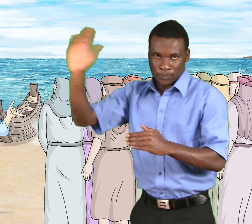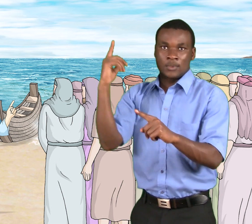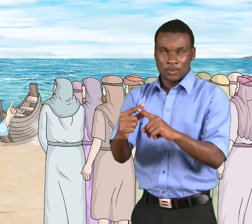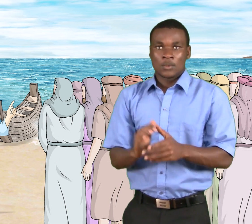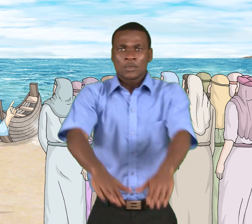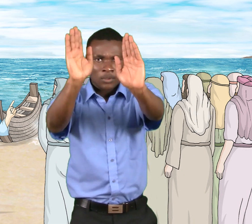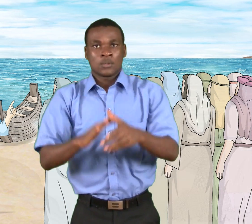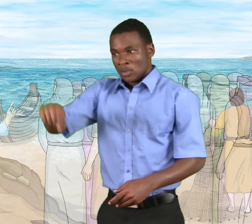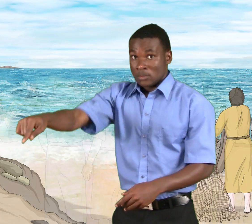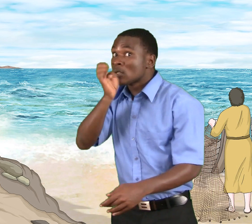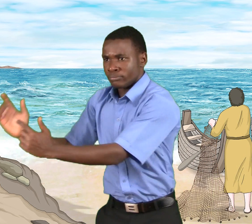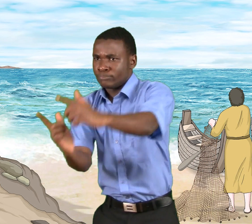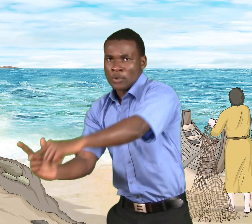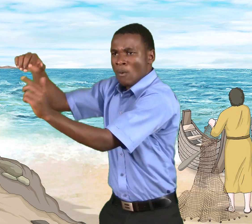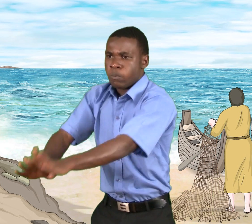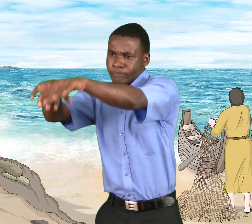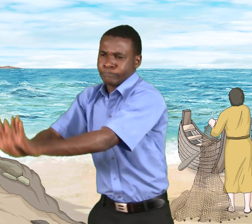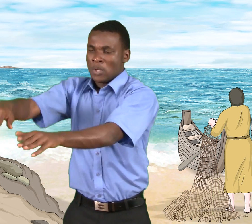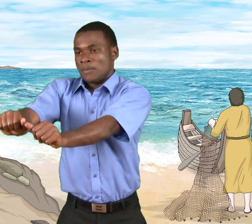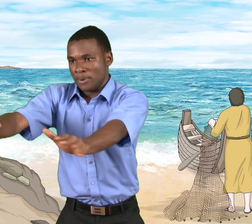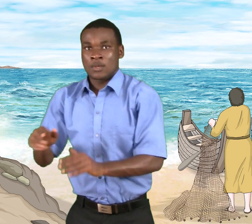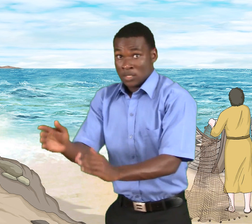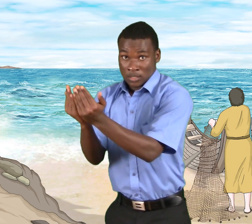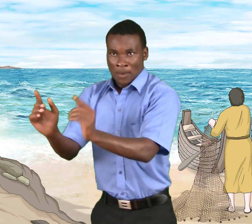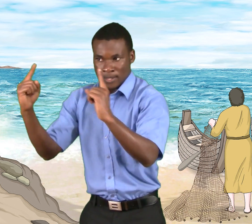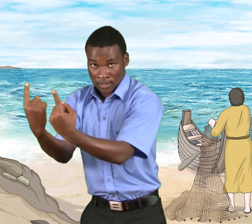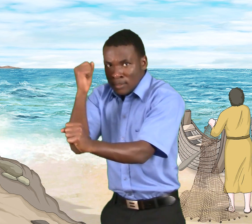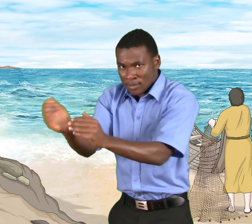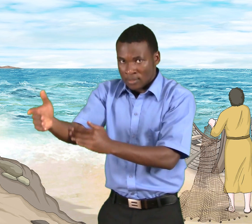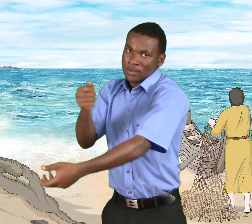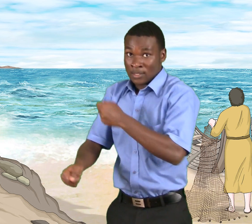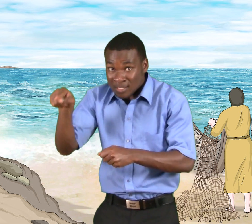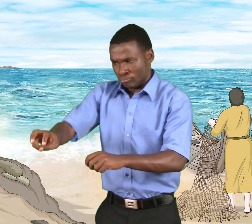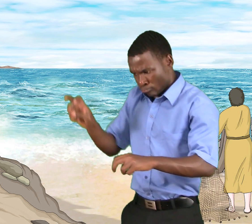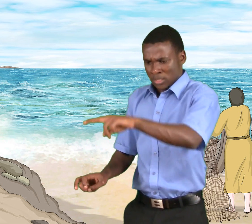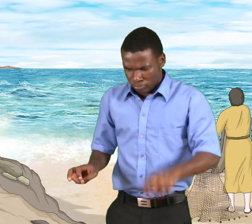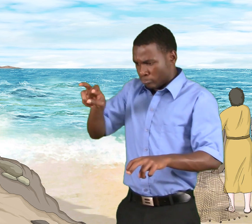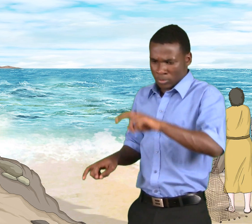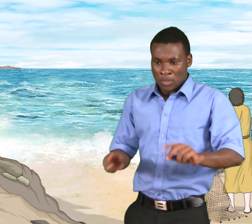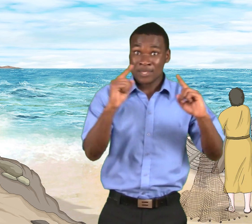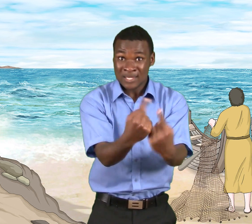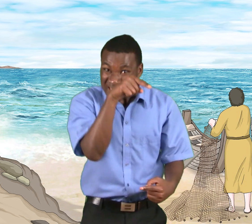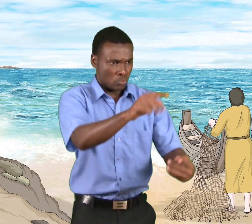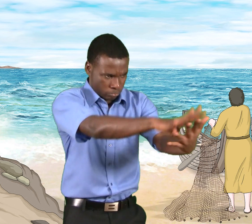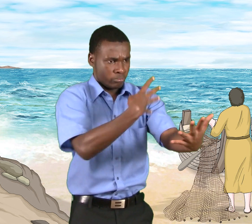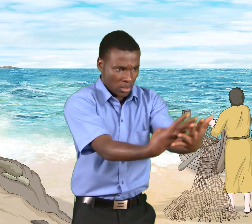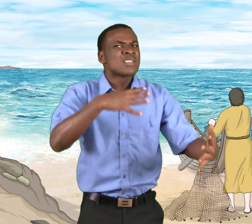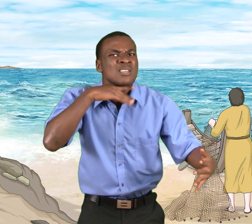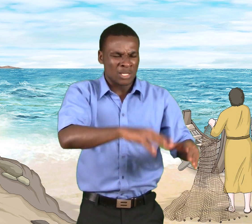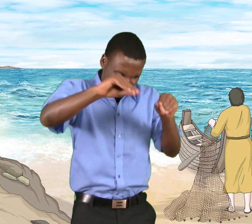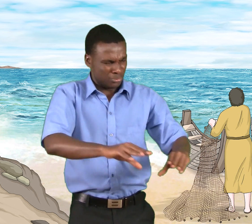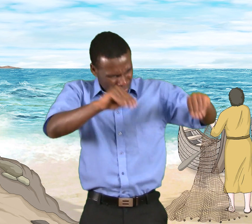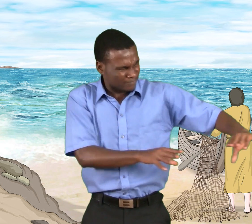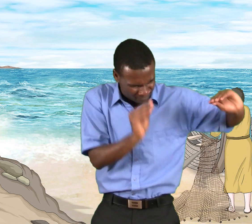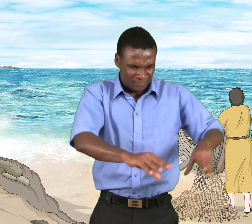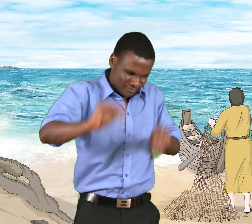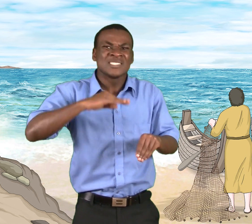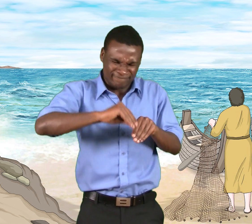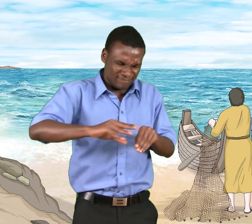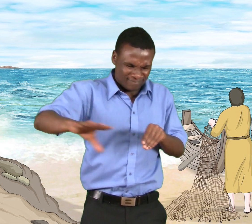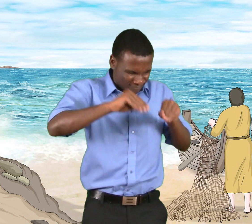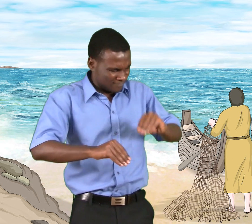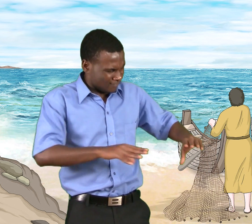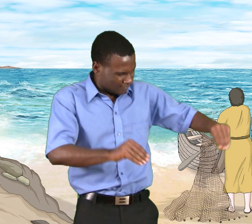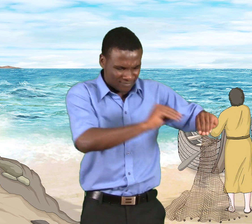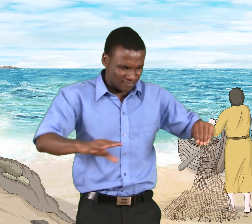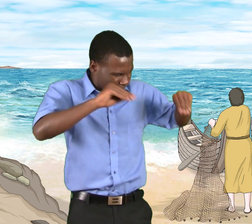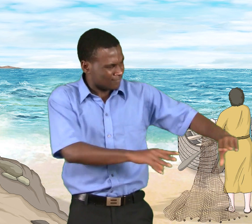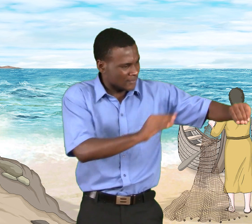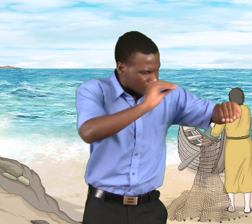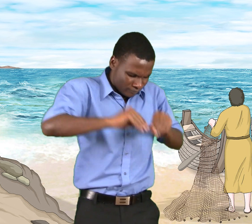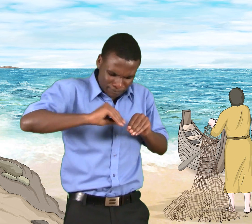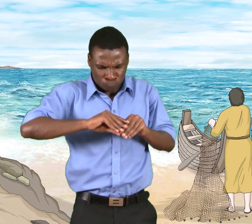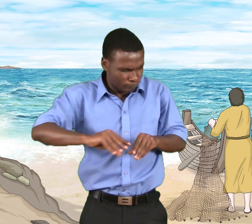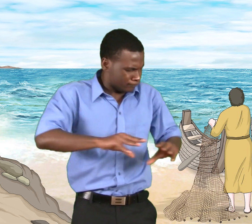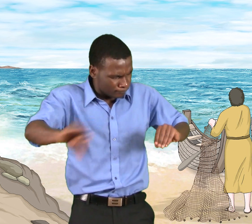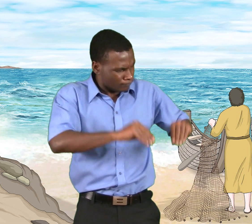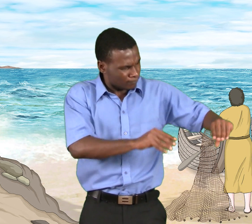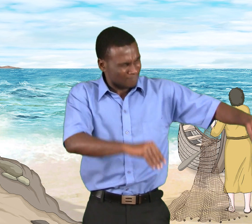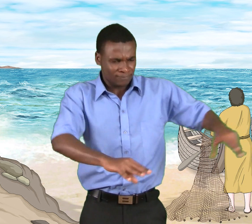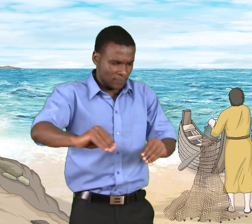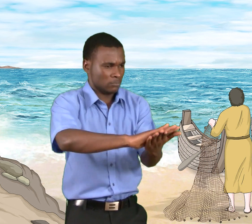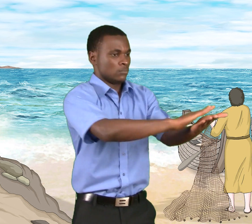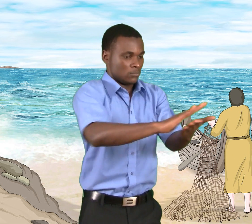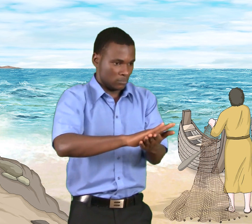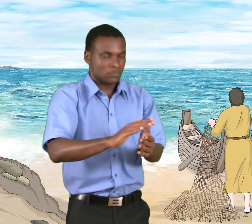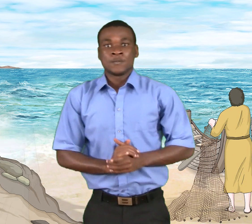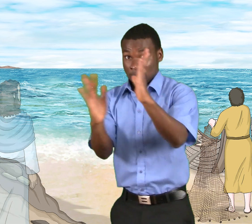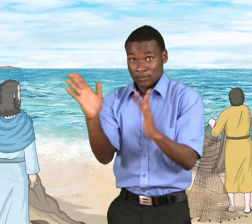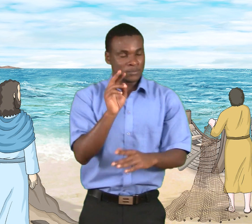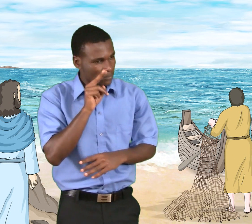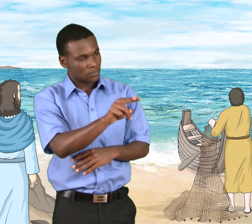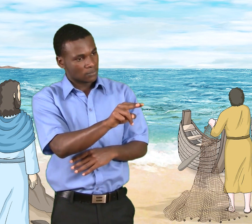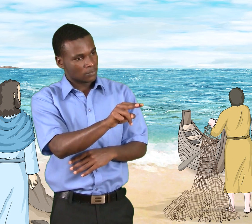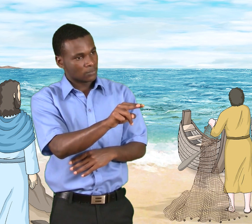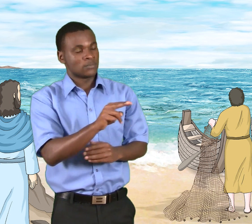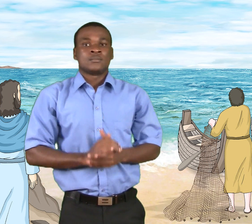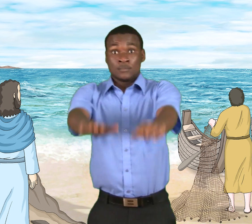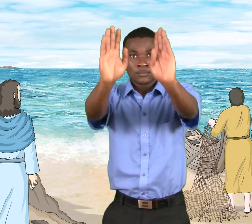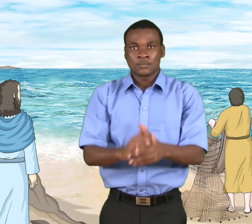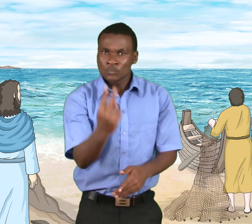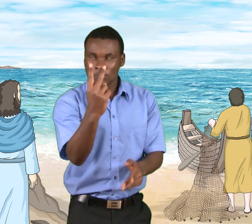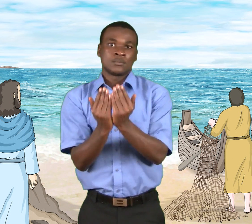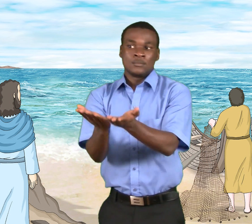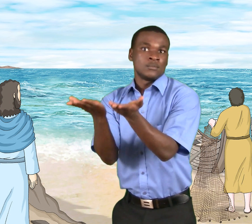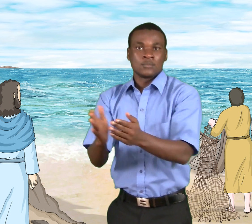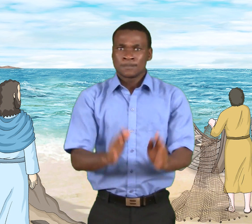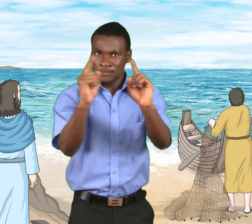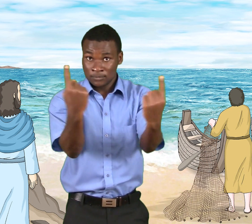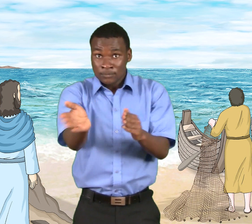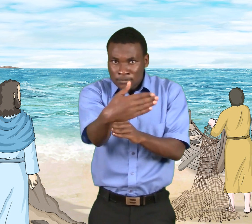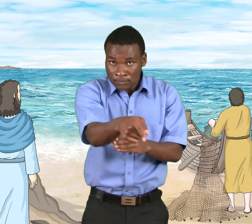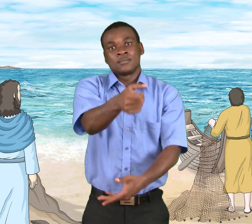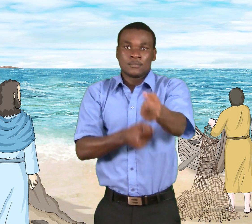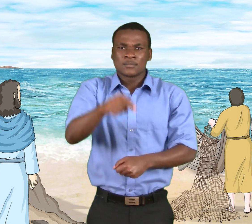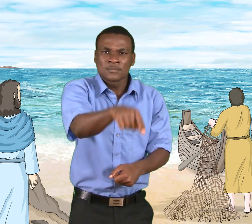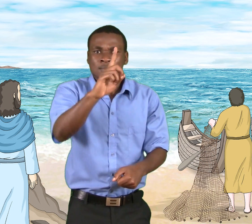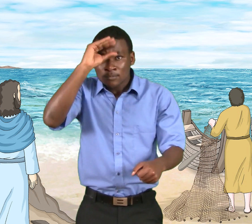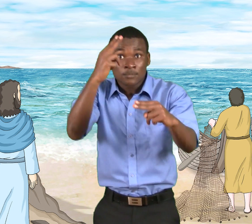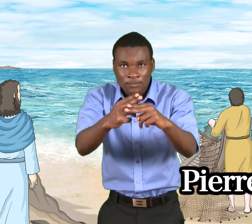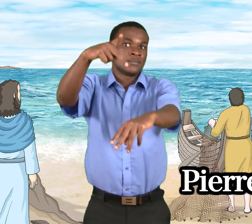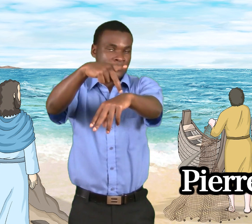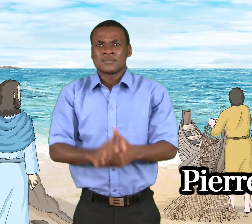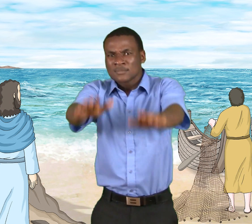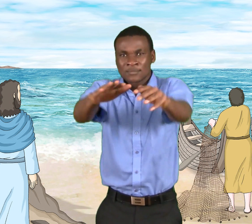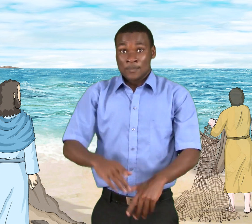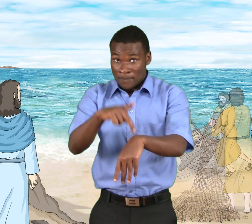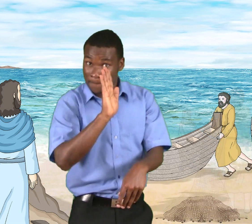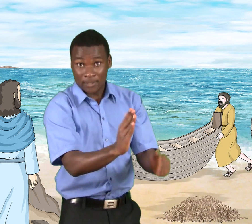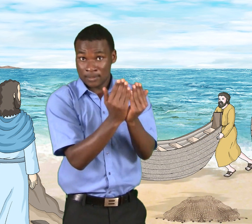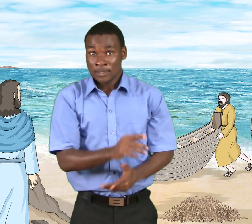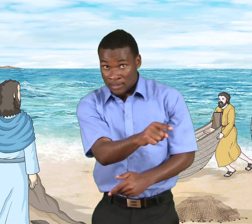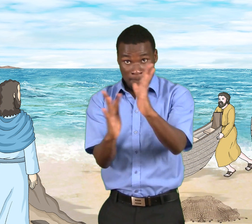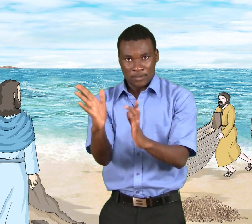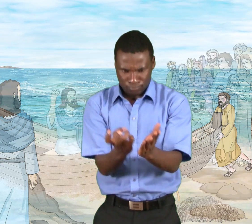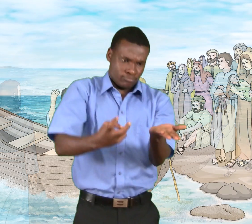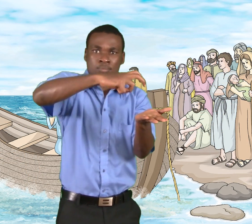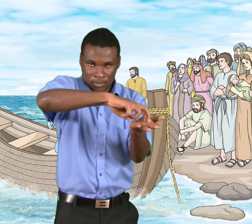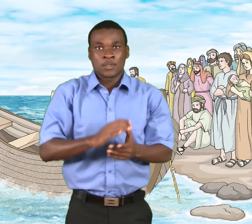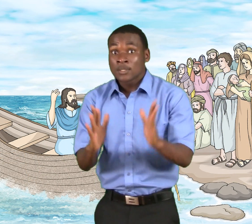The fishermen had left them and were washing their nets.